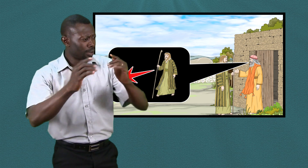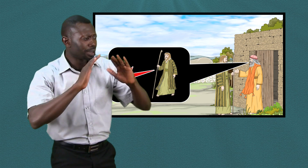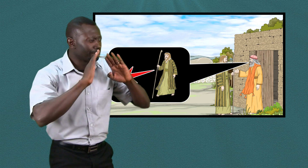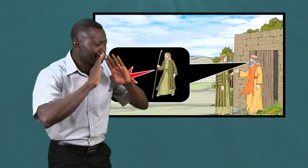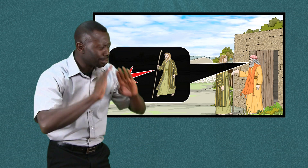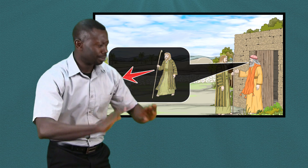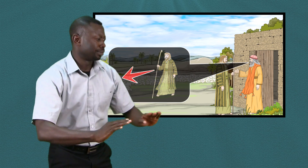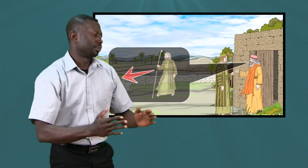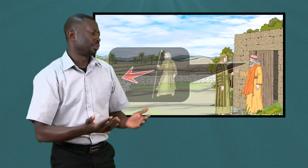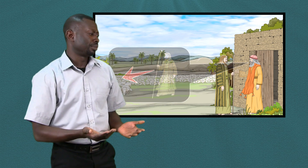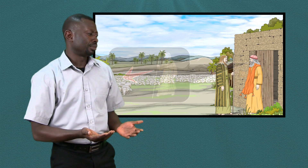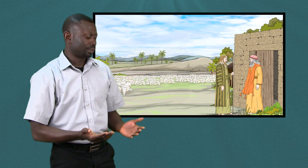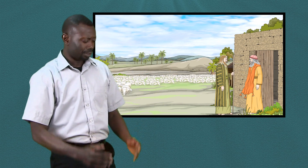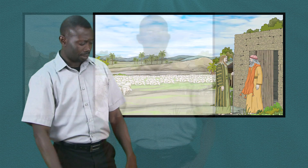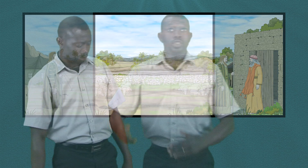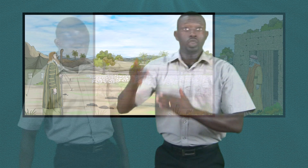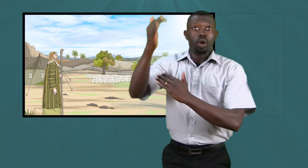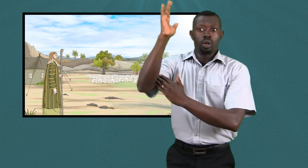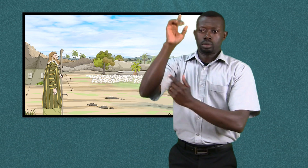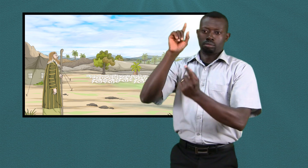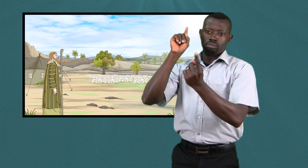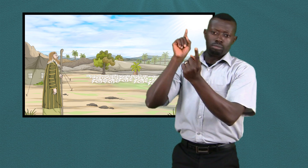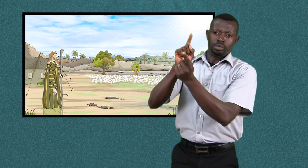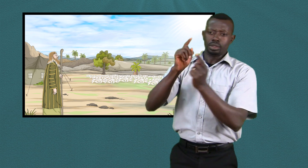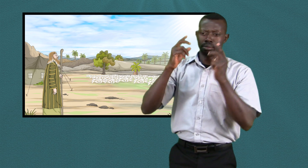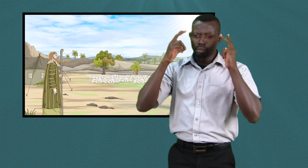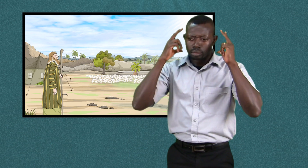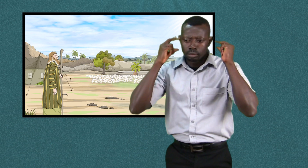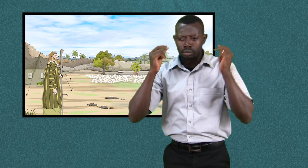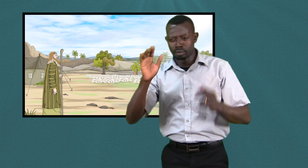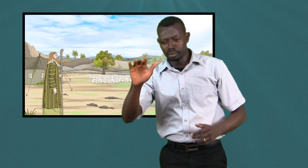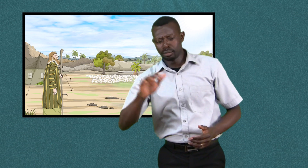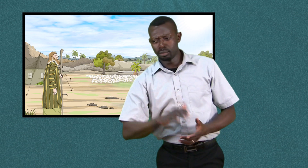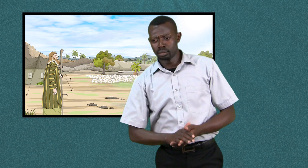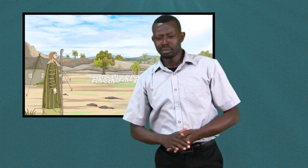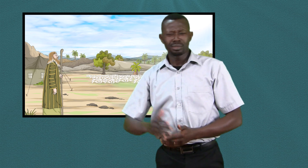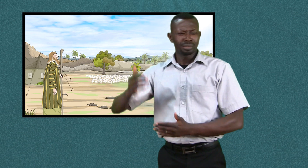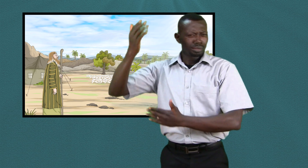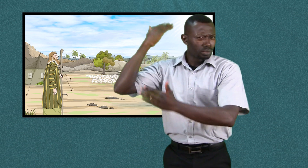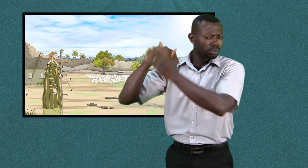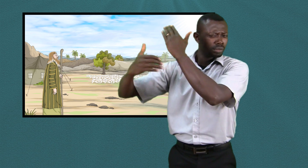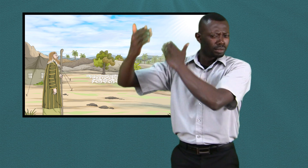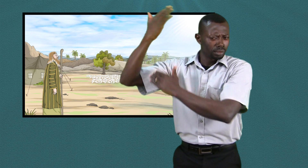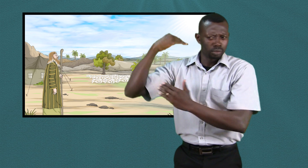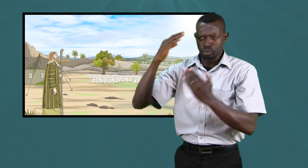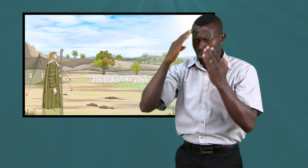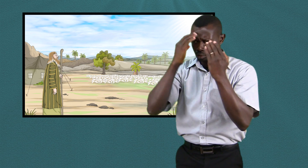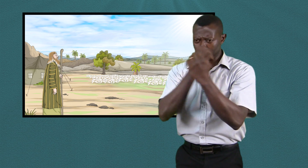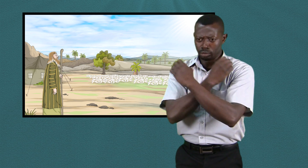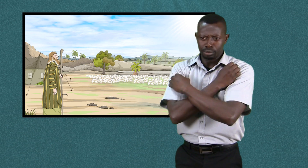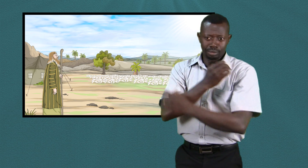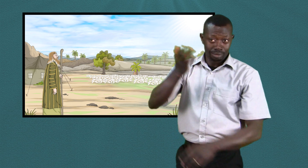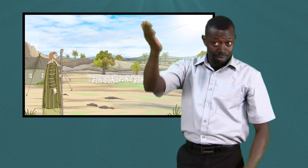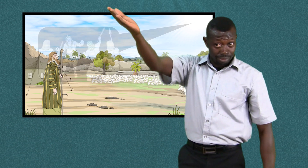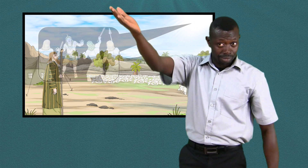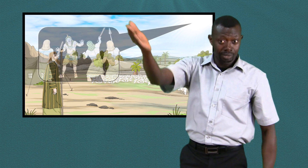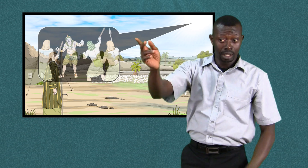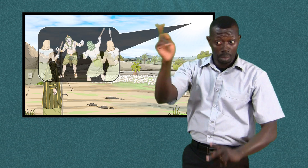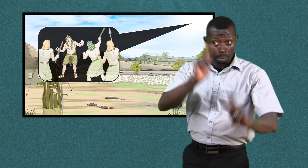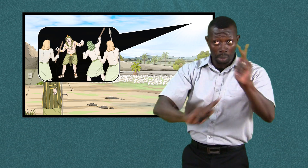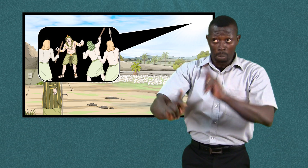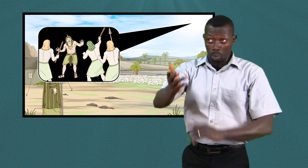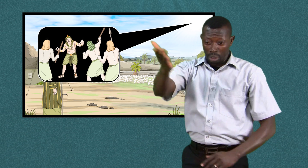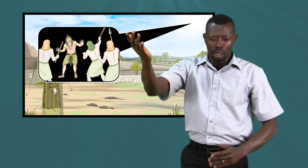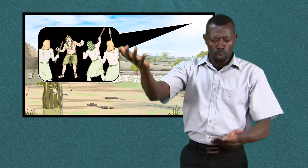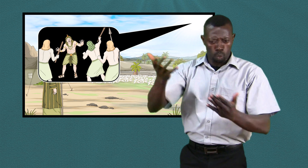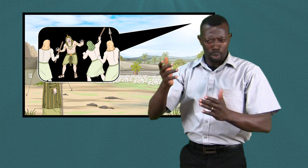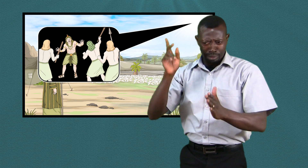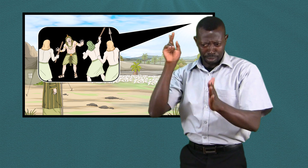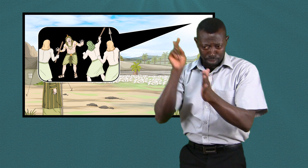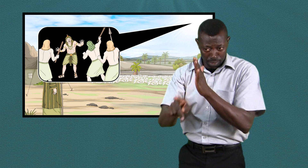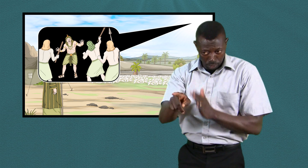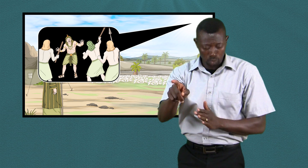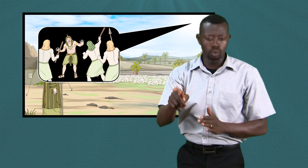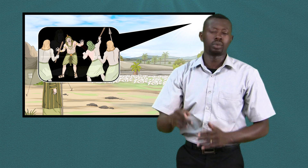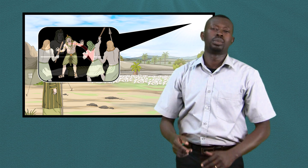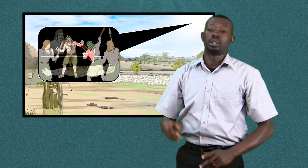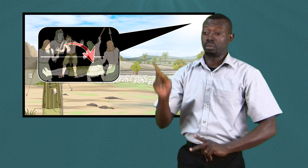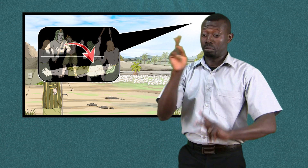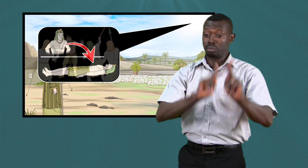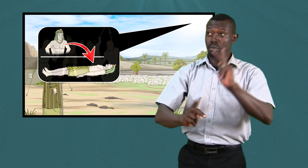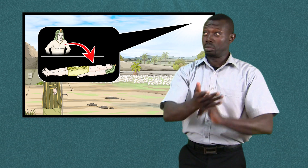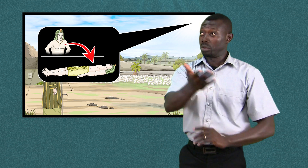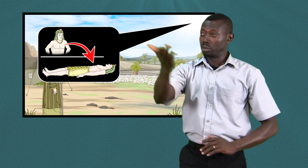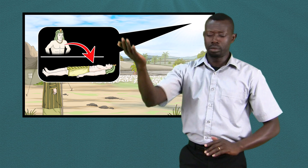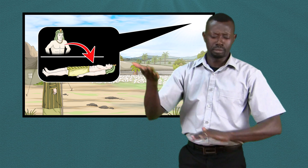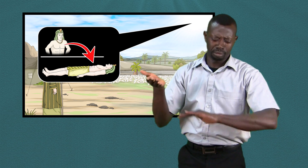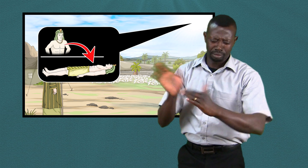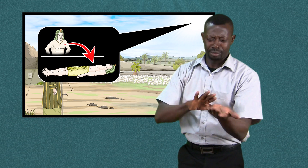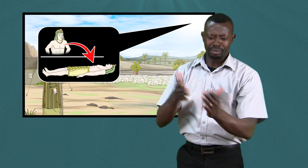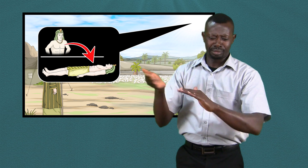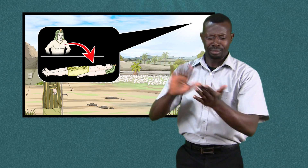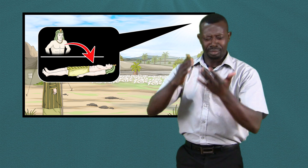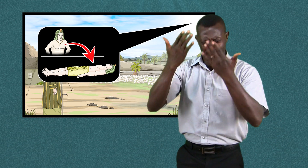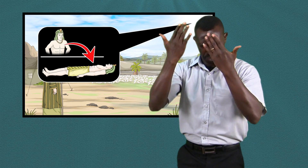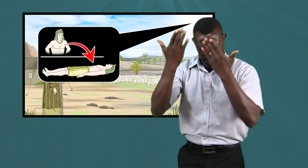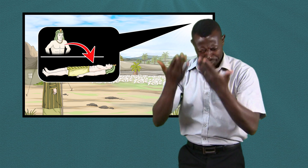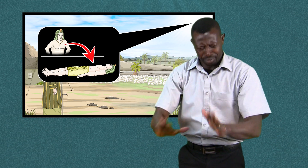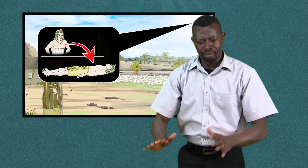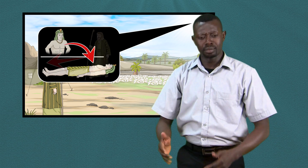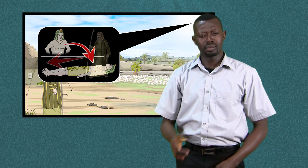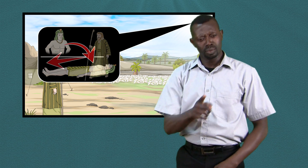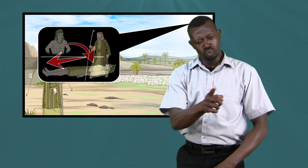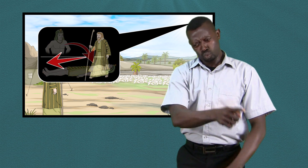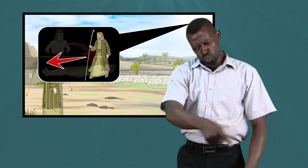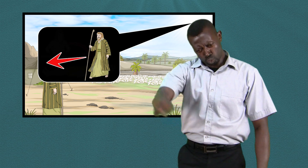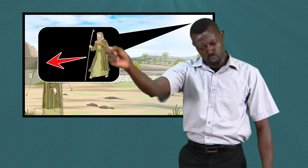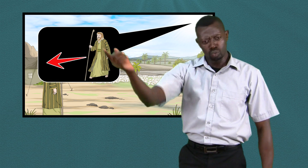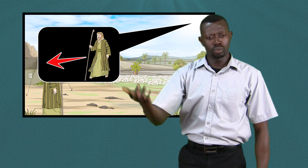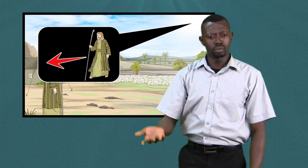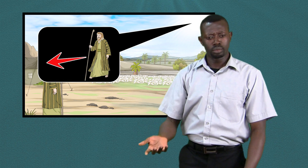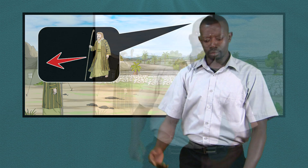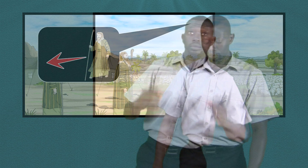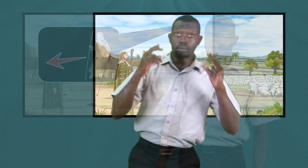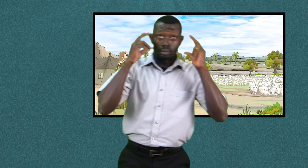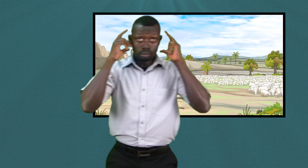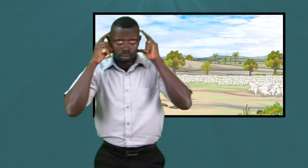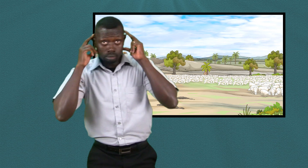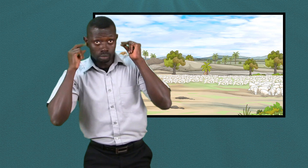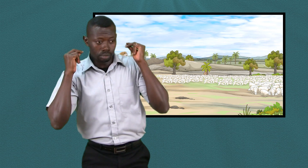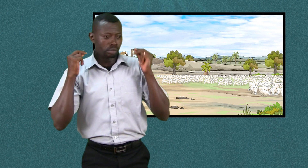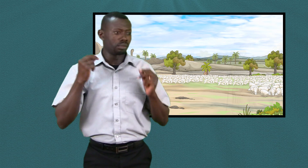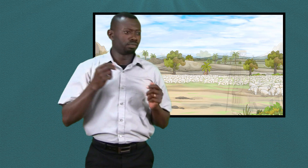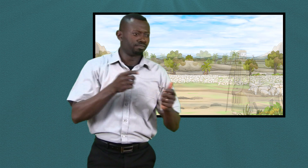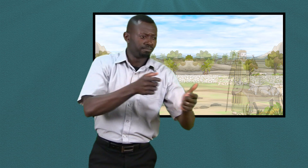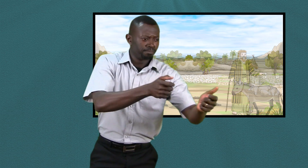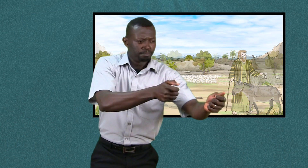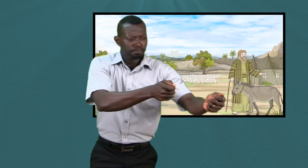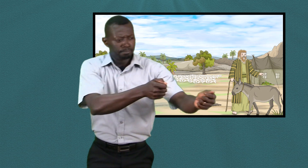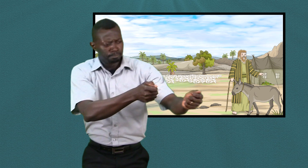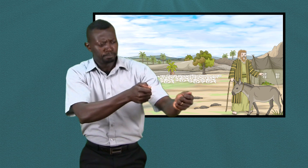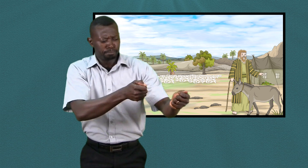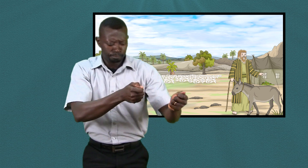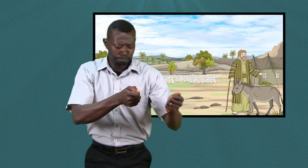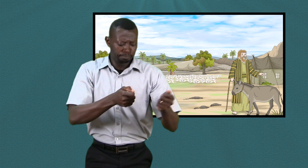Now the LORD had said to Moses in Midian, “Go back to Egypt, for all the men who sought to kill you are dead.”